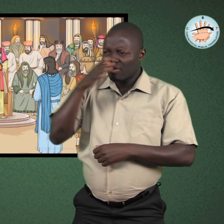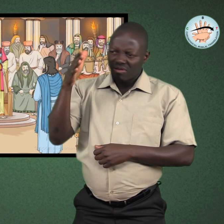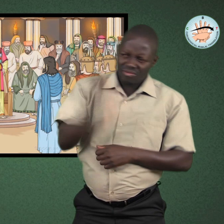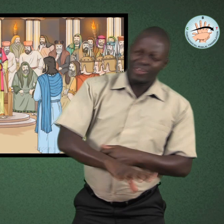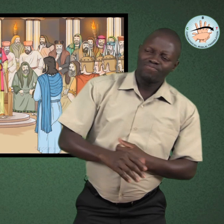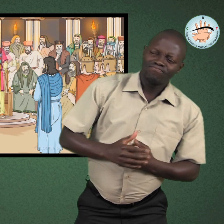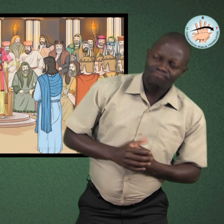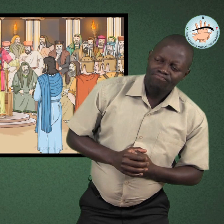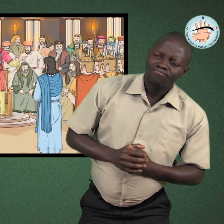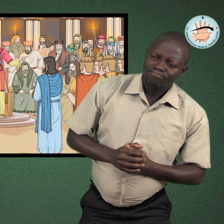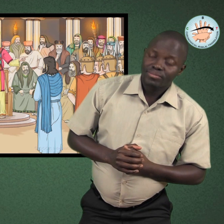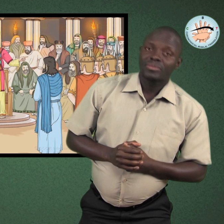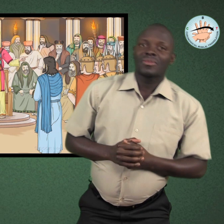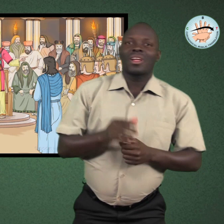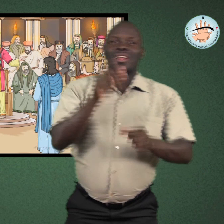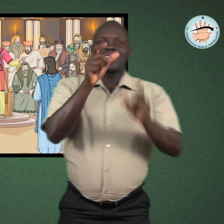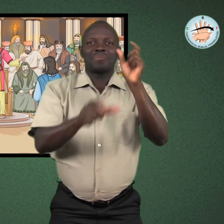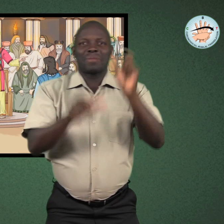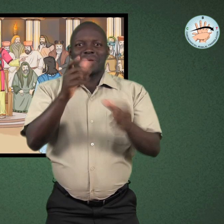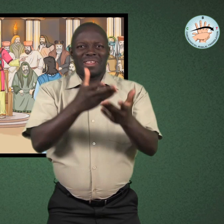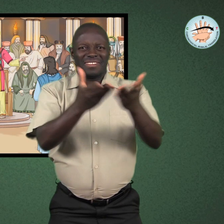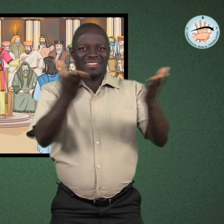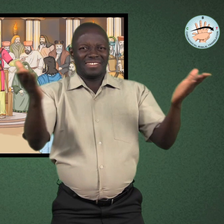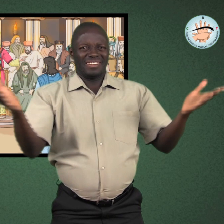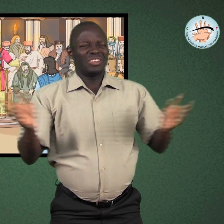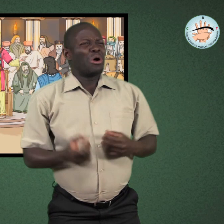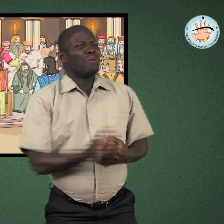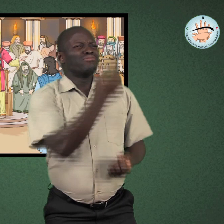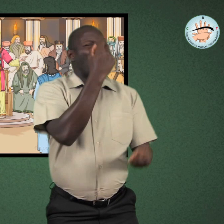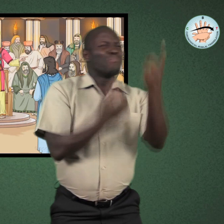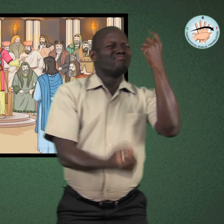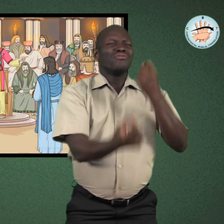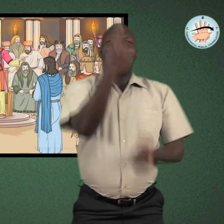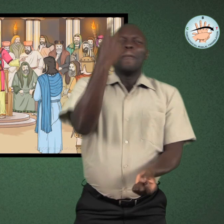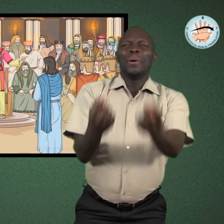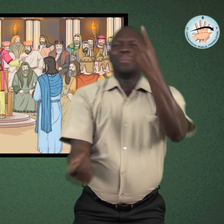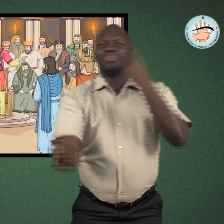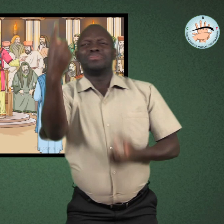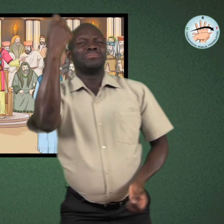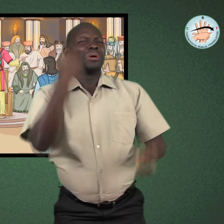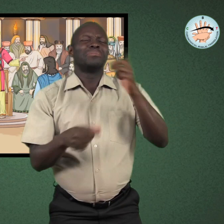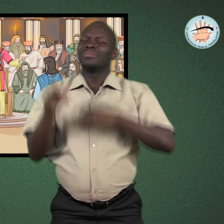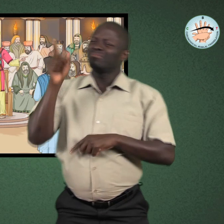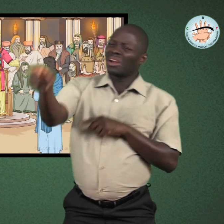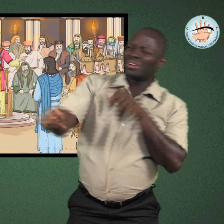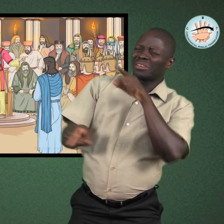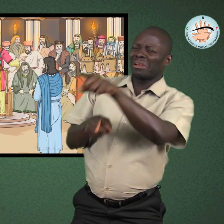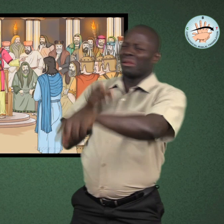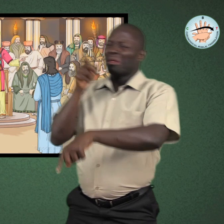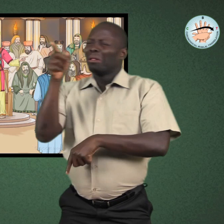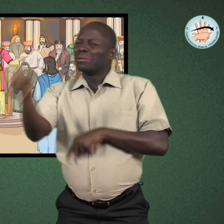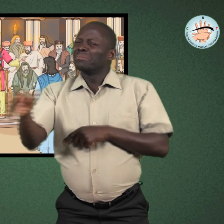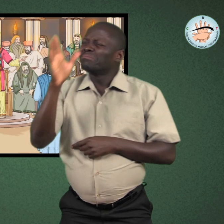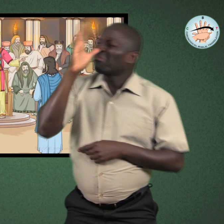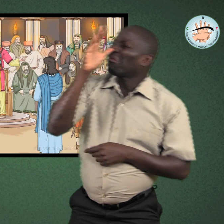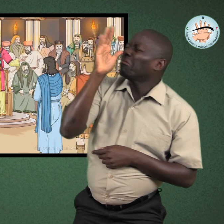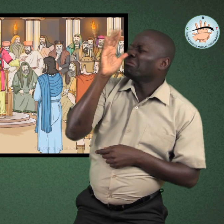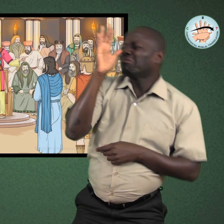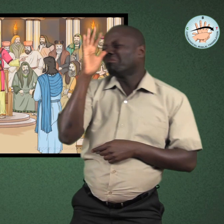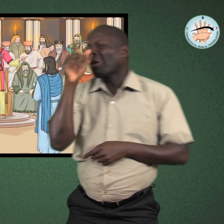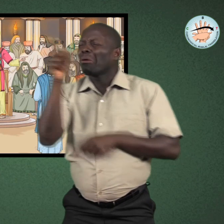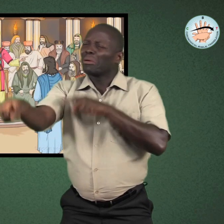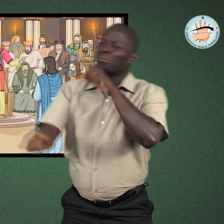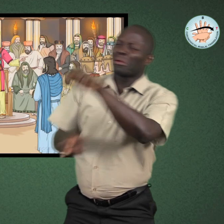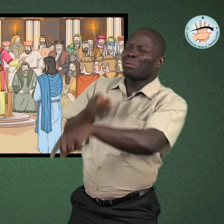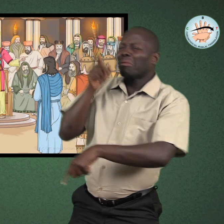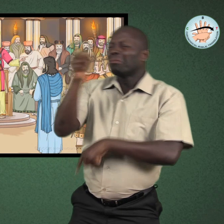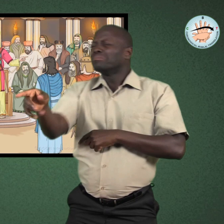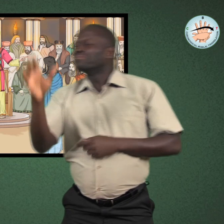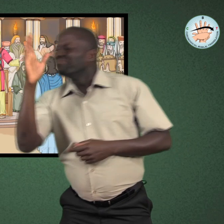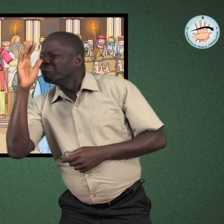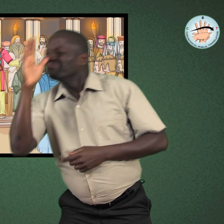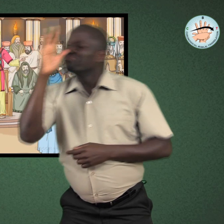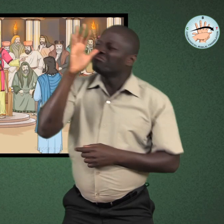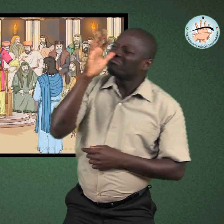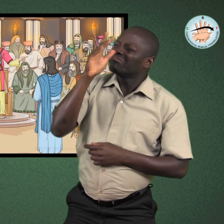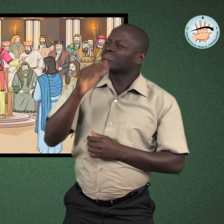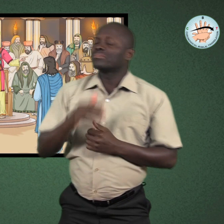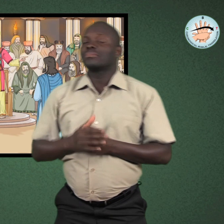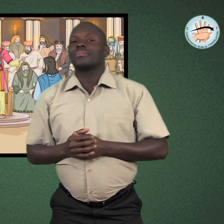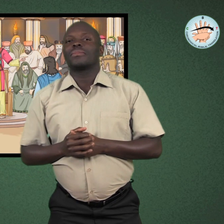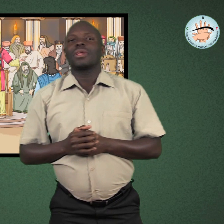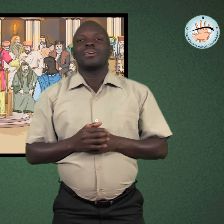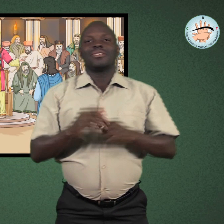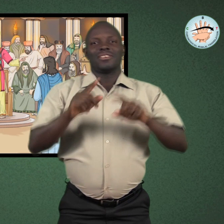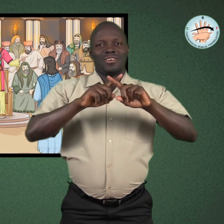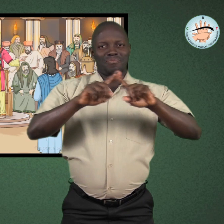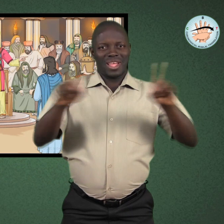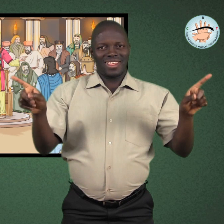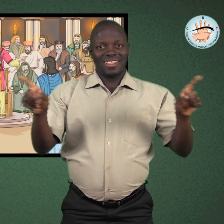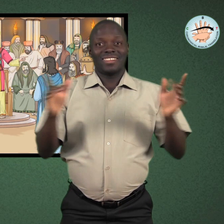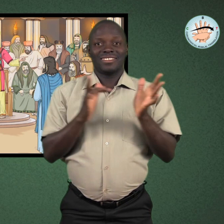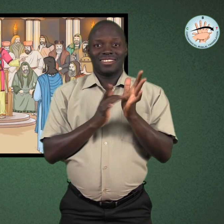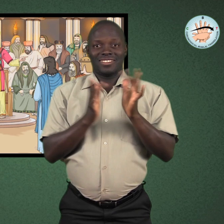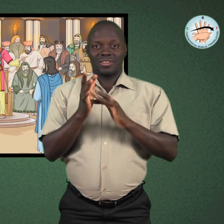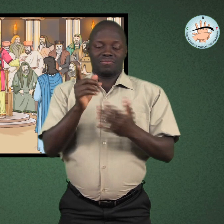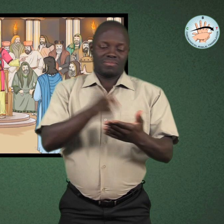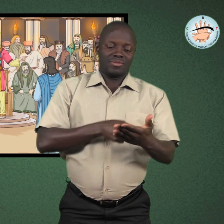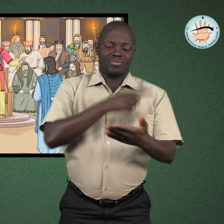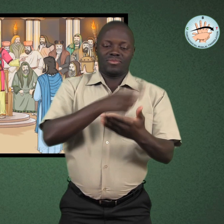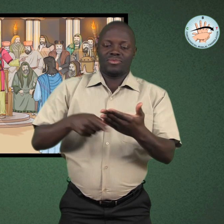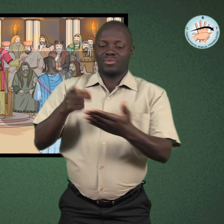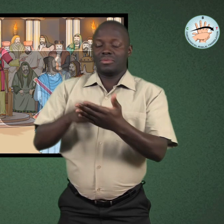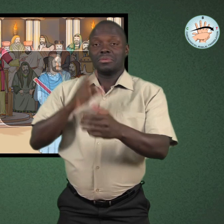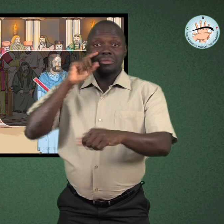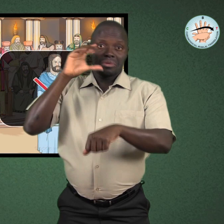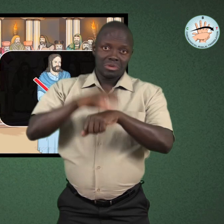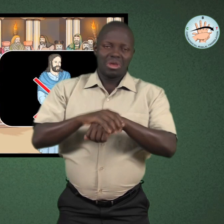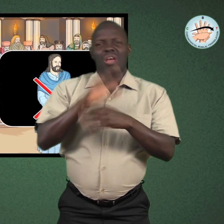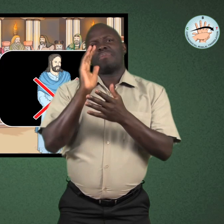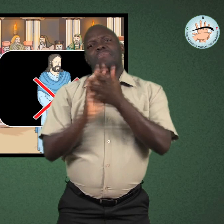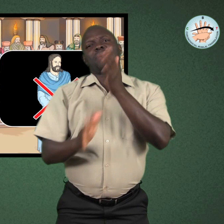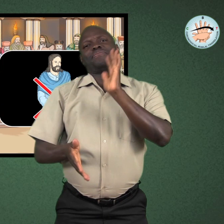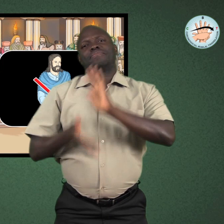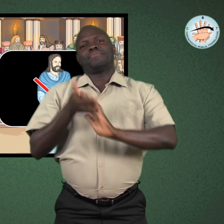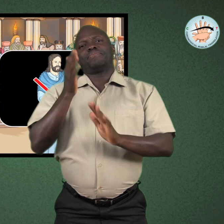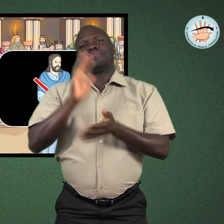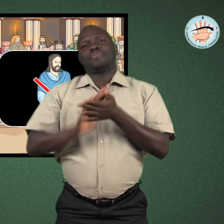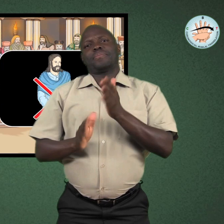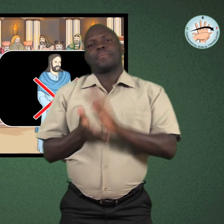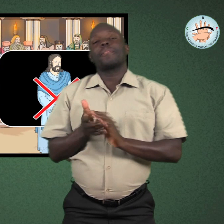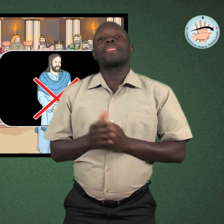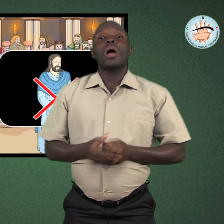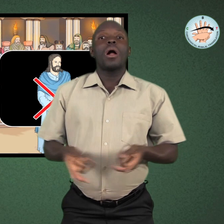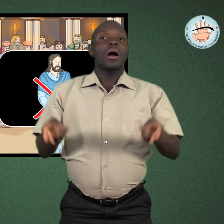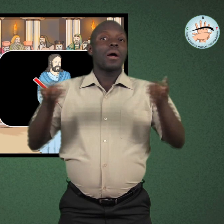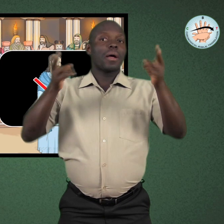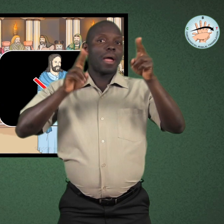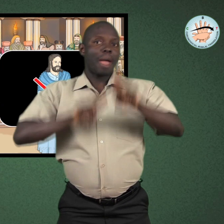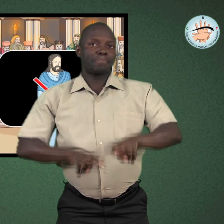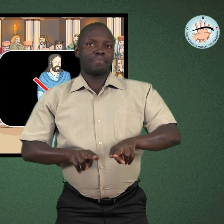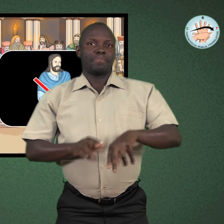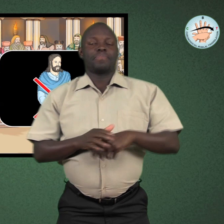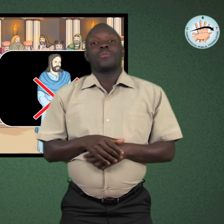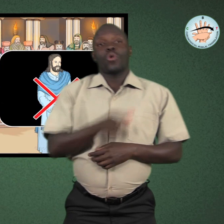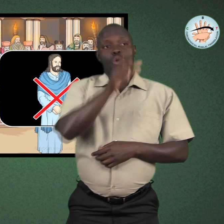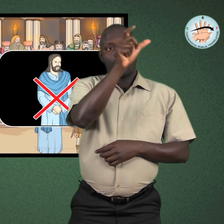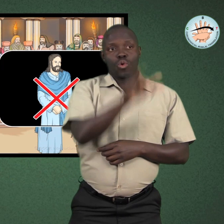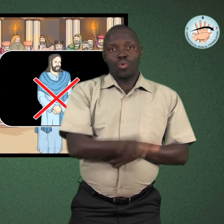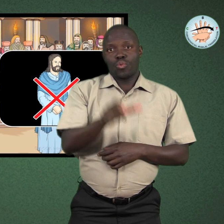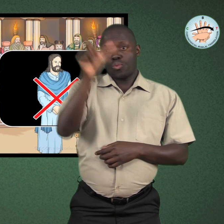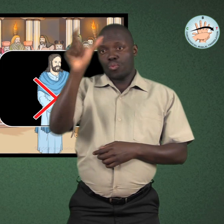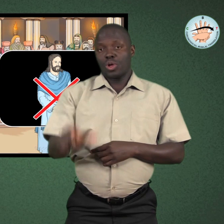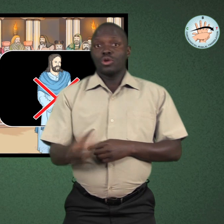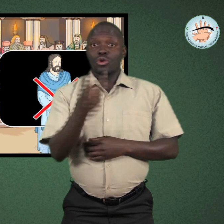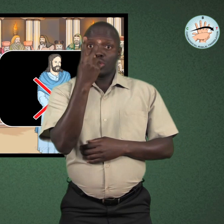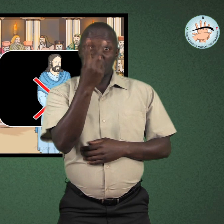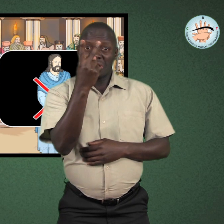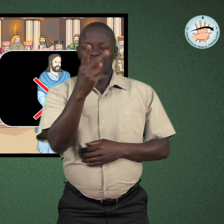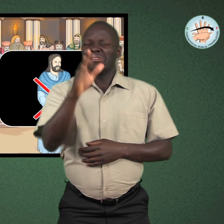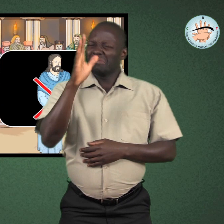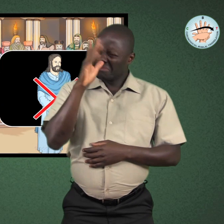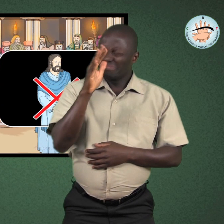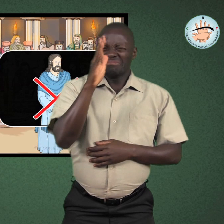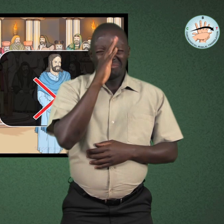But they did not find any, though many false witnesses came forward.